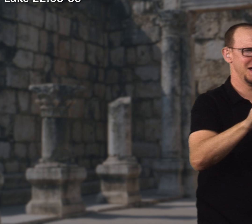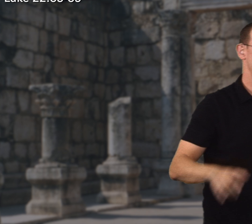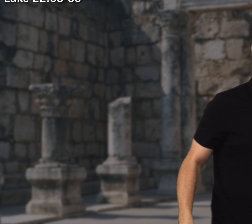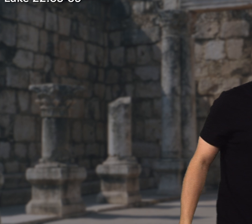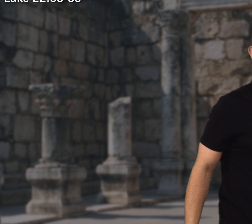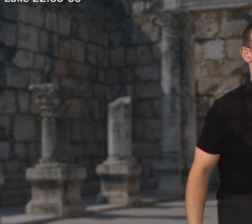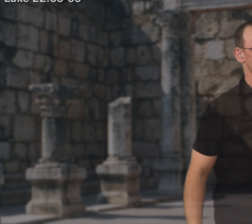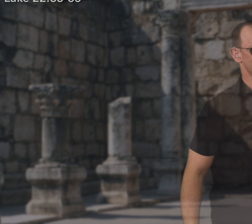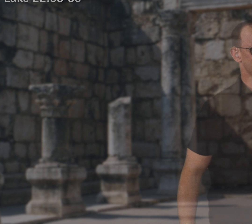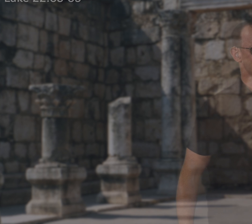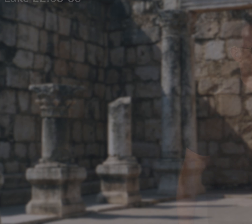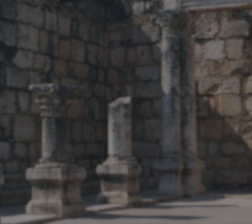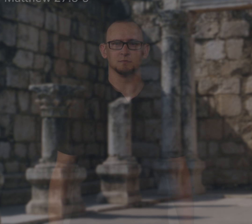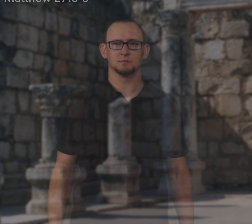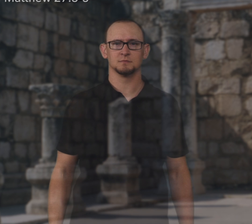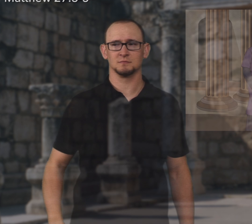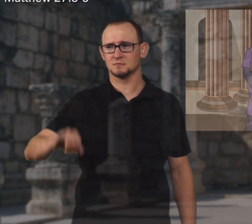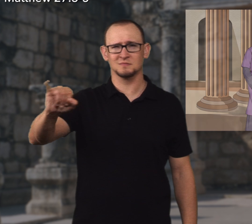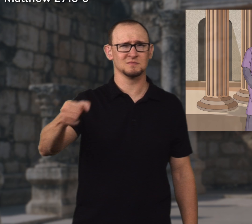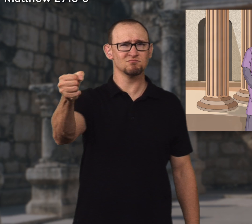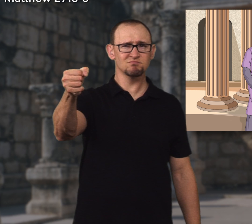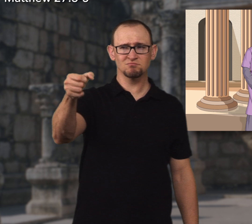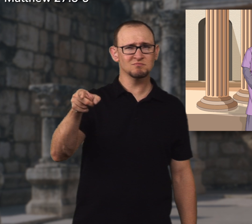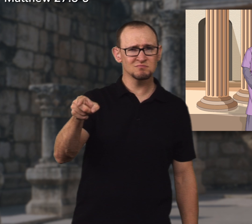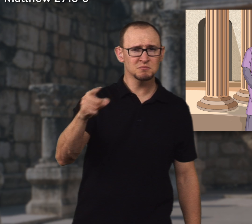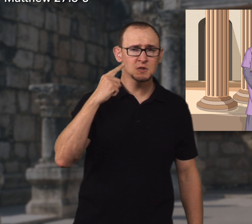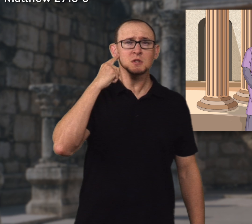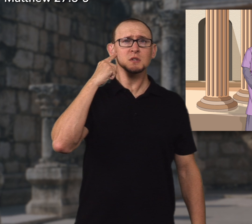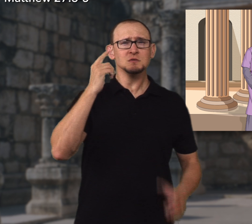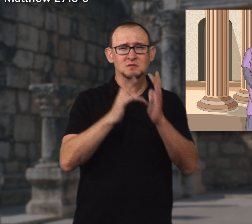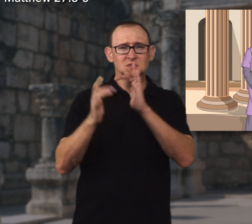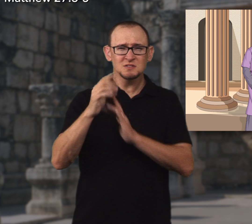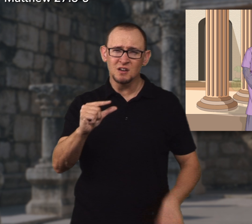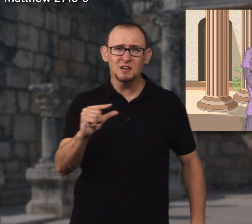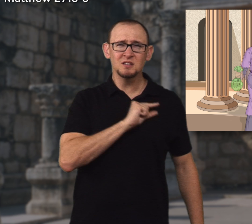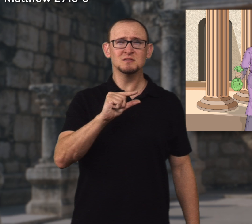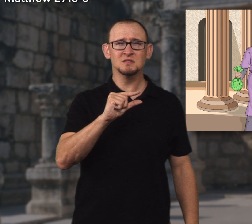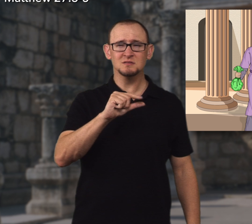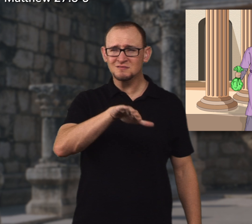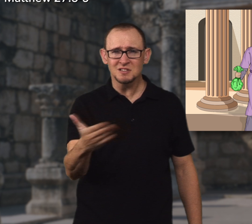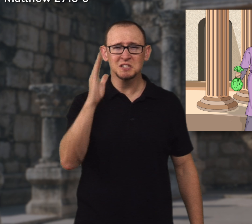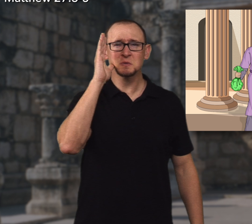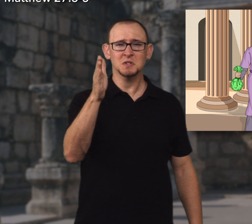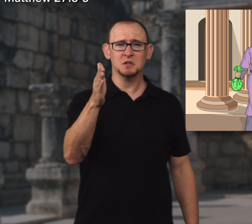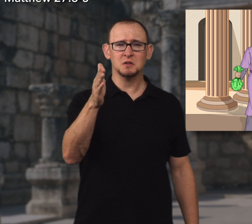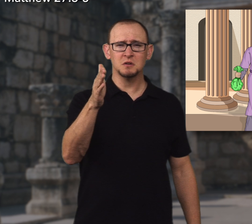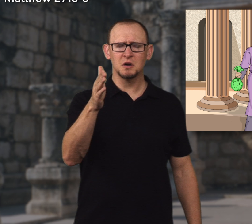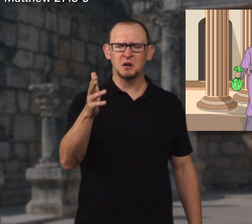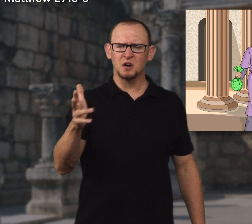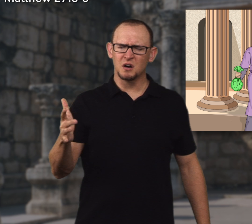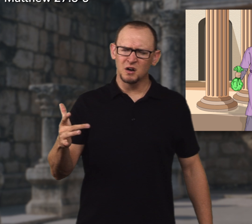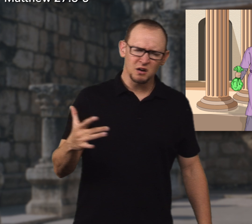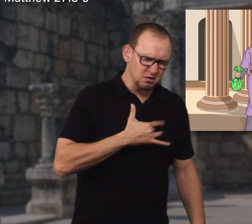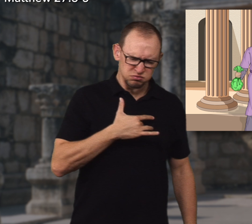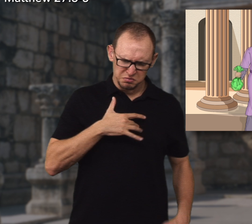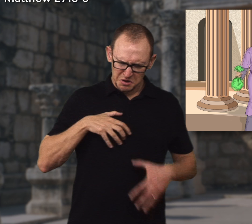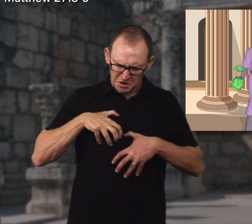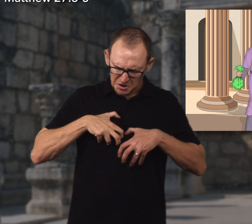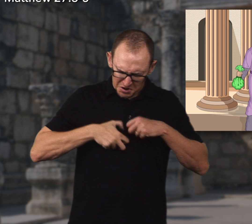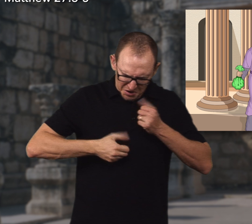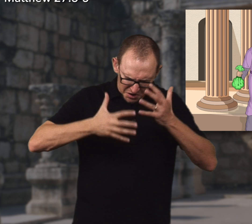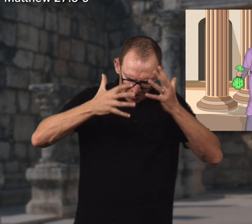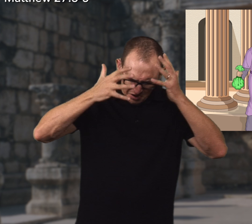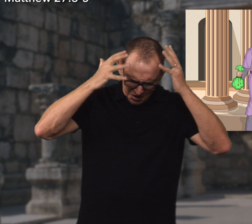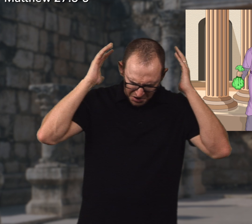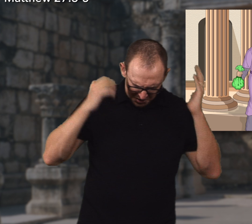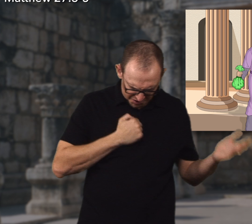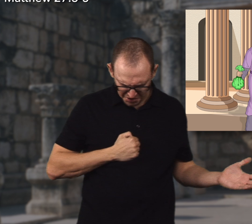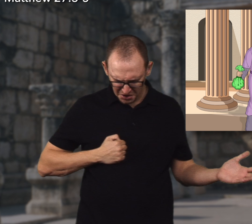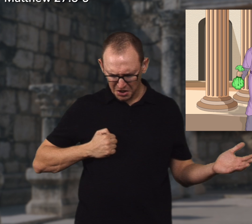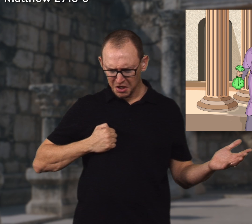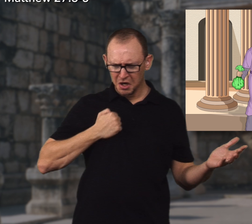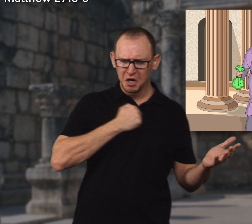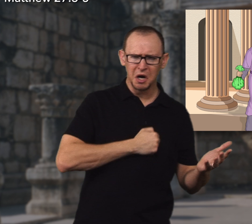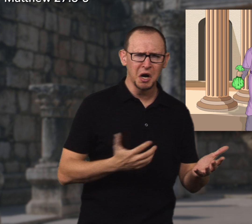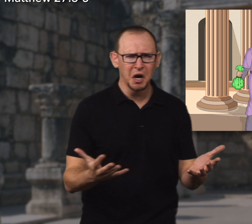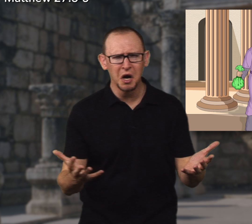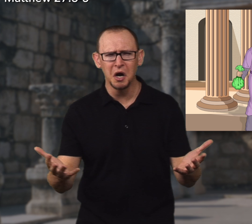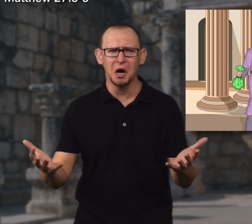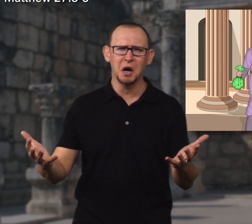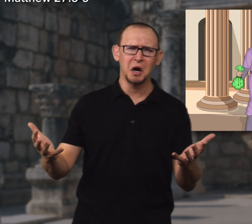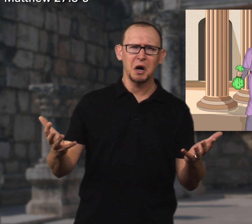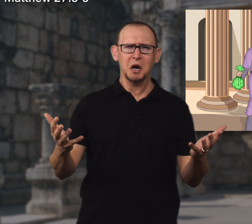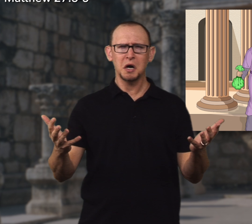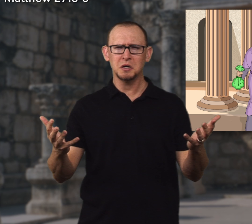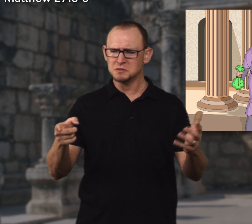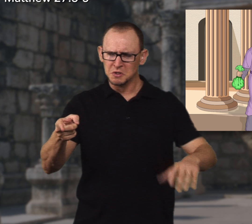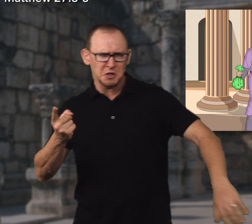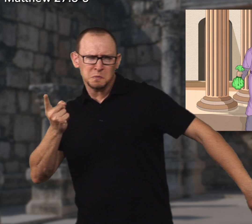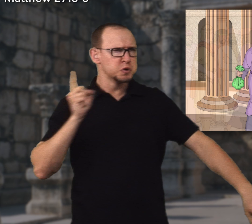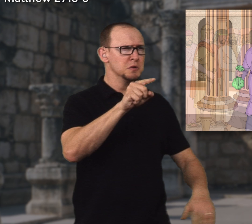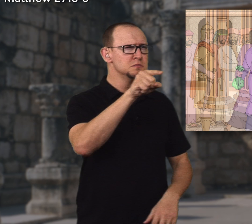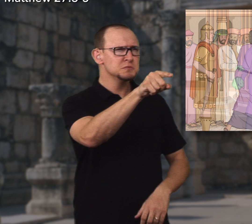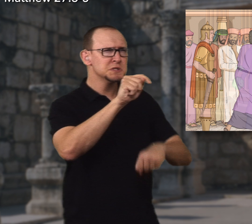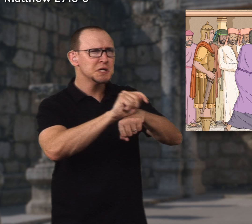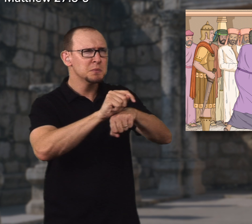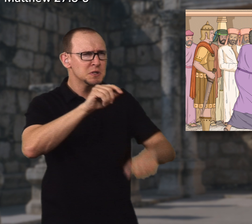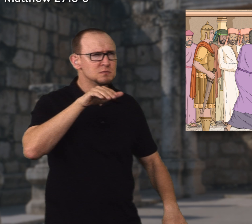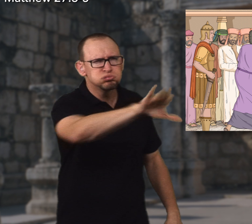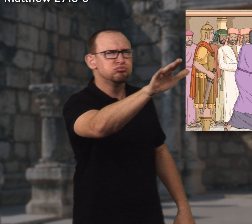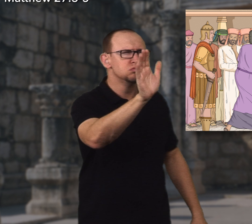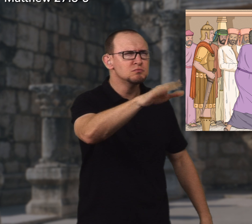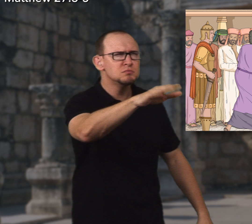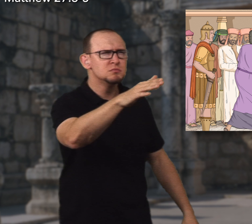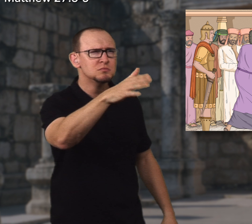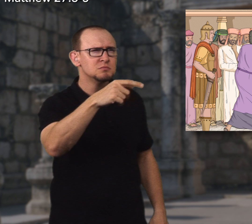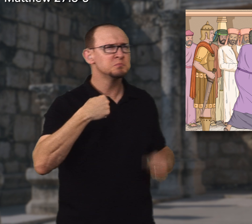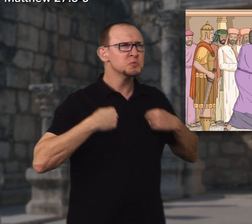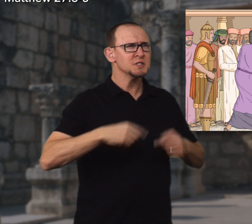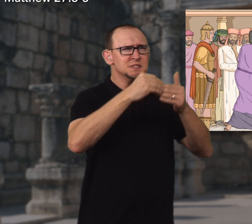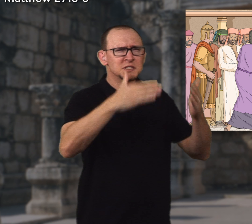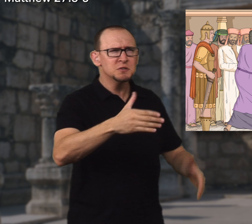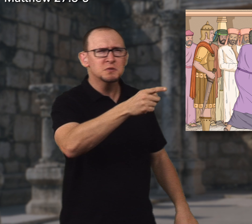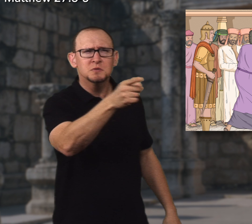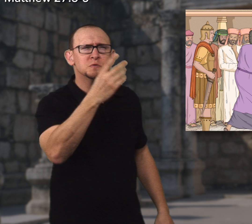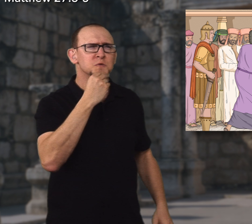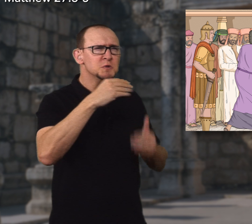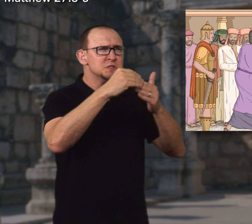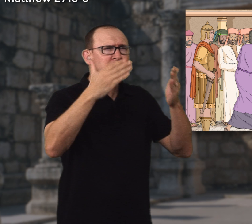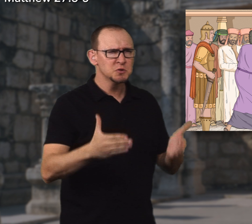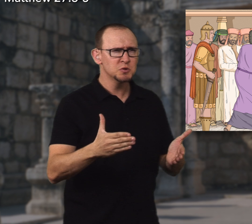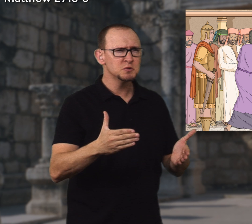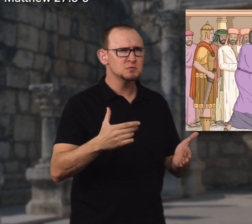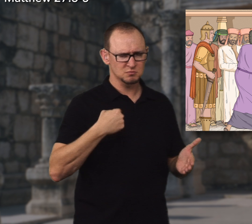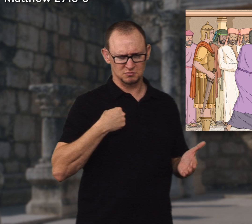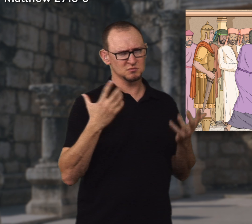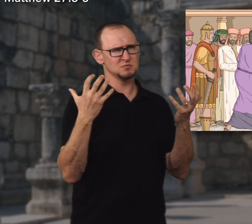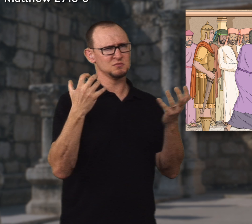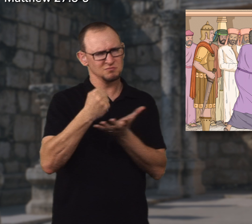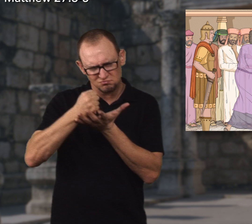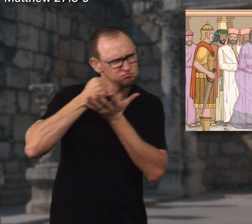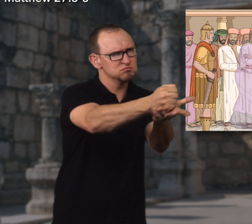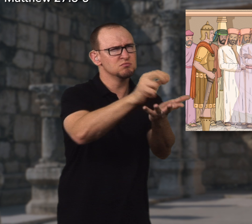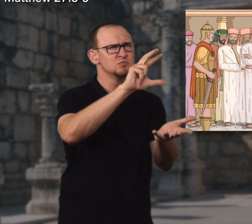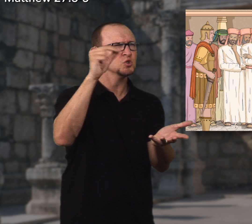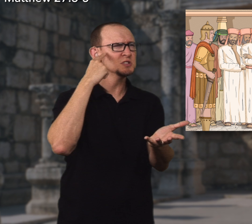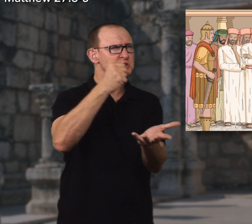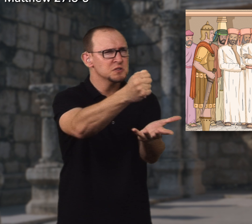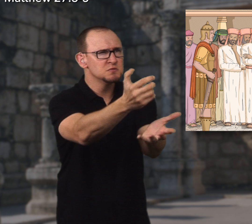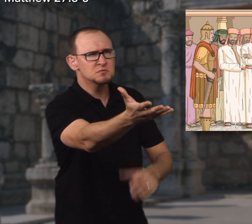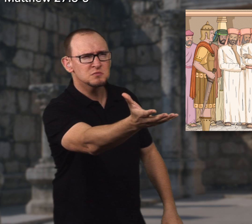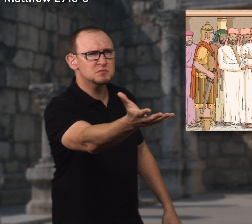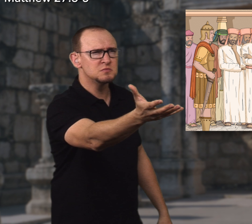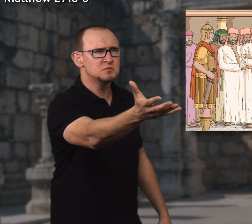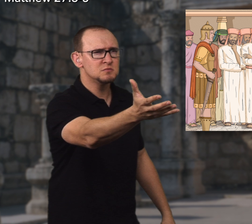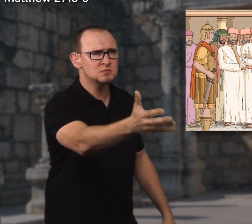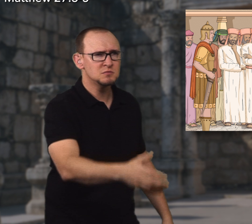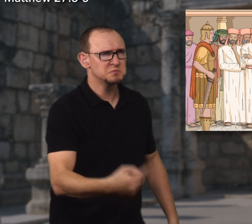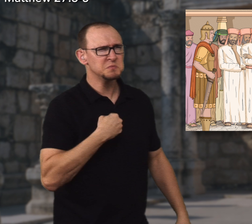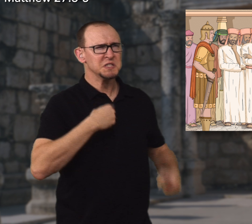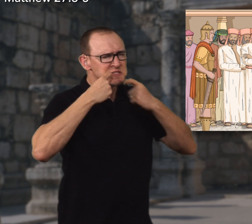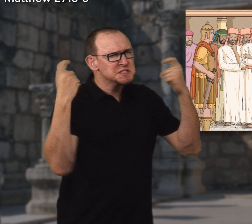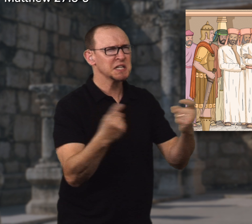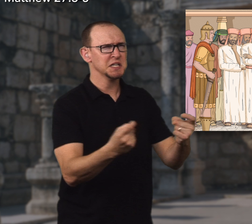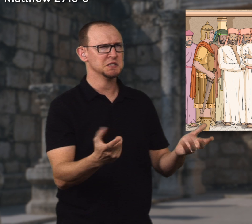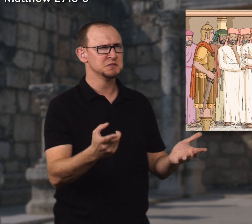When Judas, who had betrayed Him, saw that Jesus was condemned, he was filled with remorse and returned the thirty pieces of silver to the chief priests and elders.